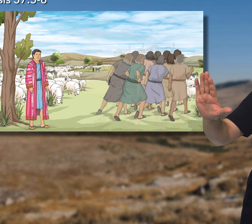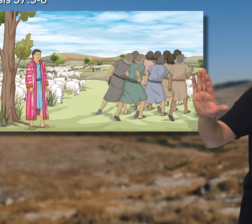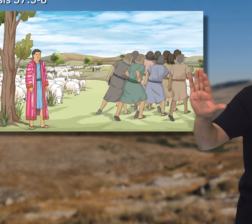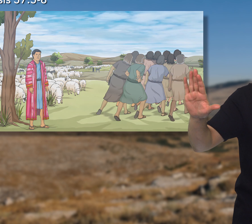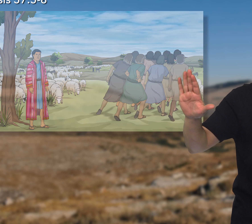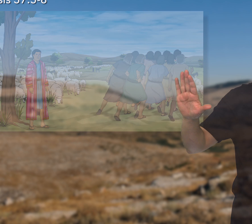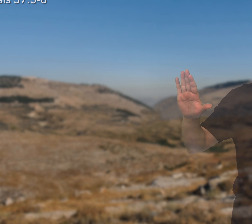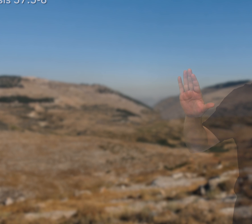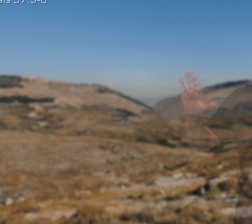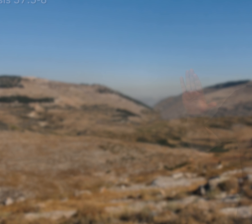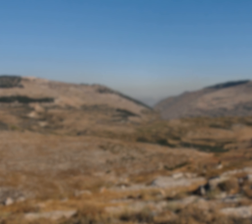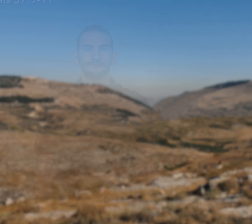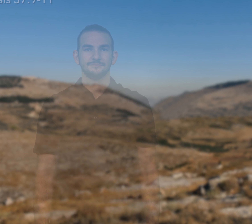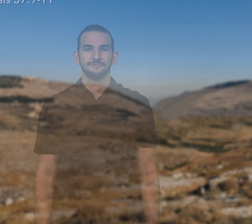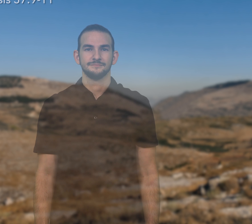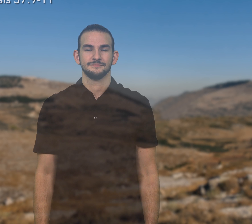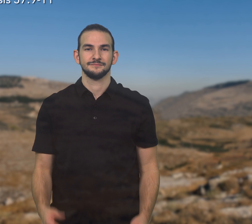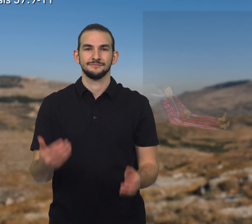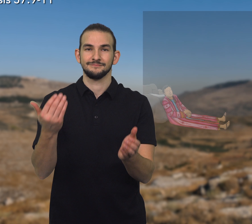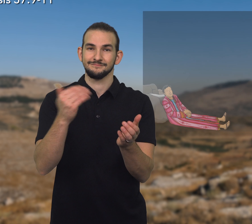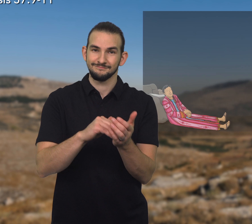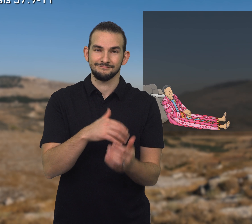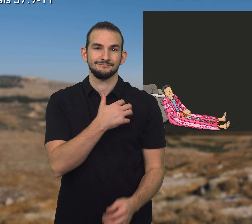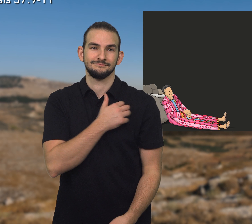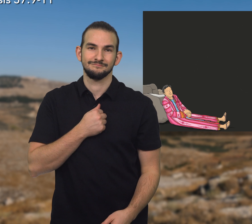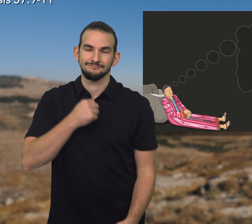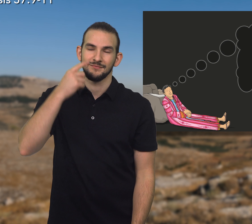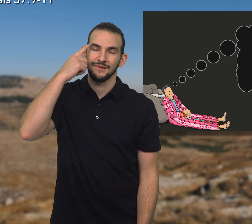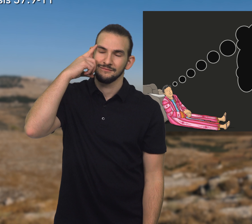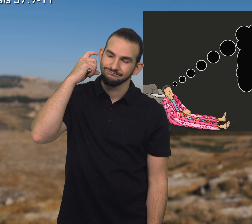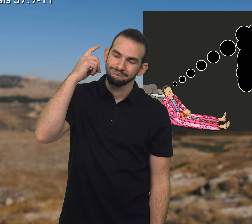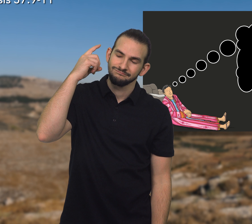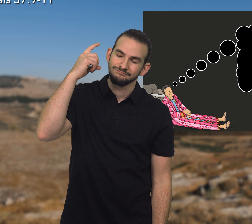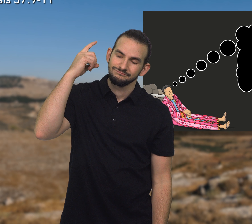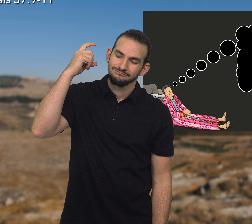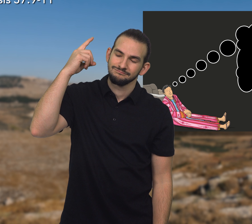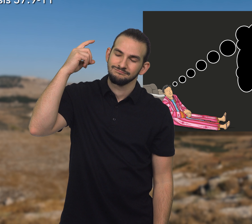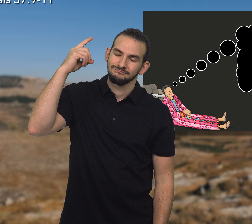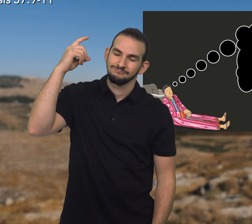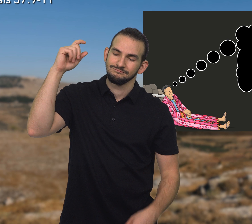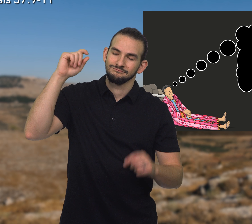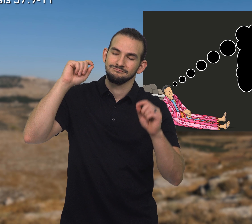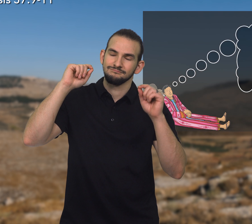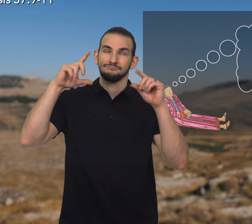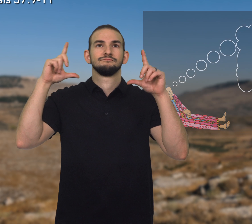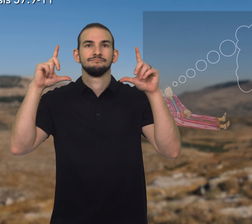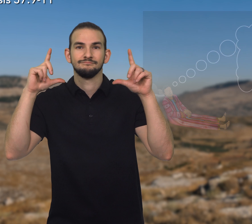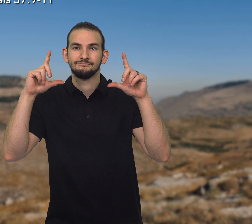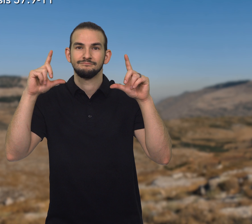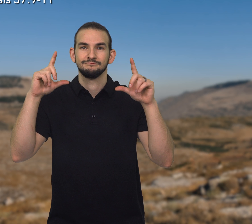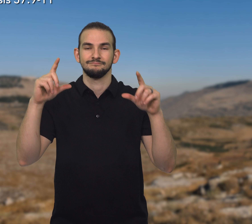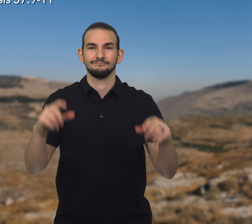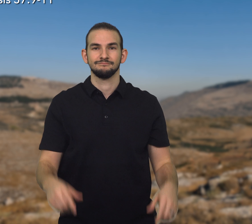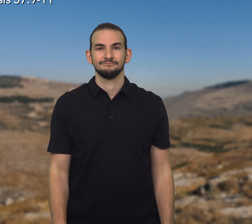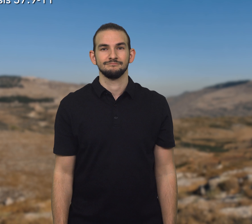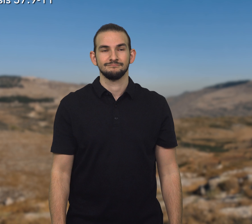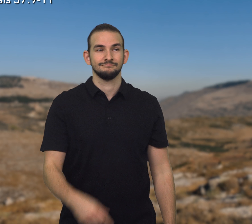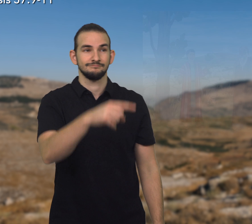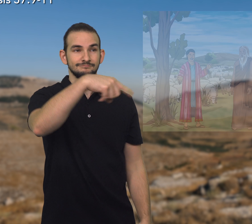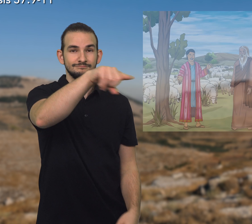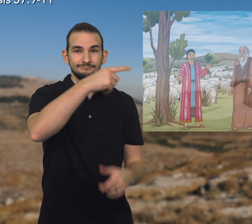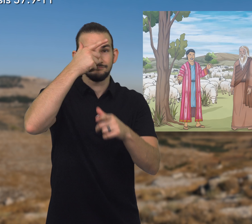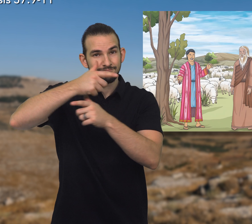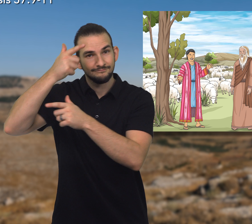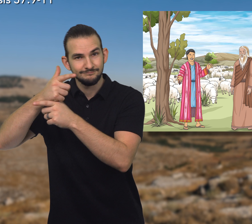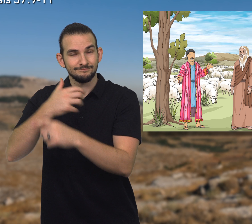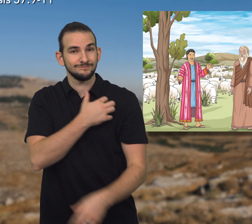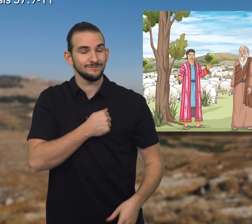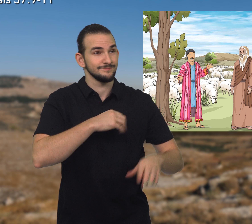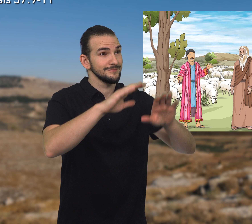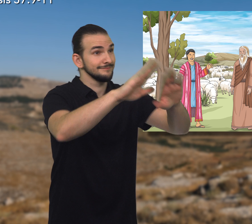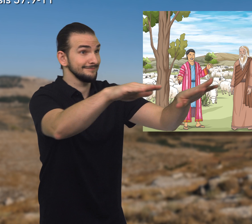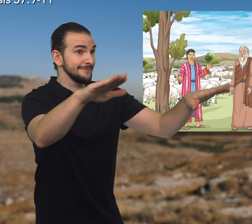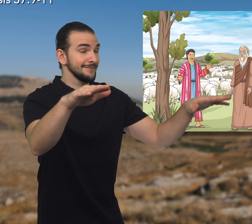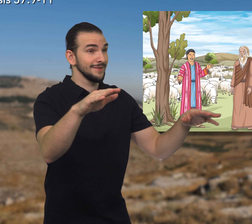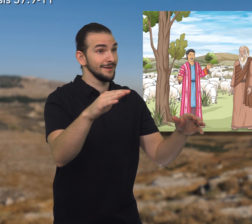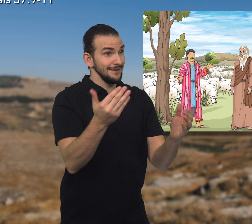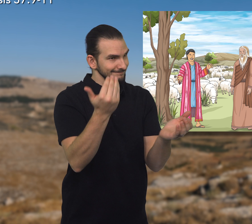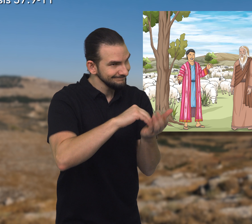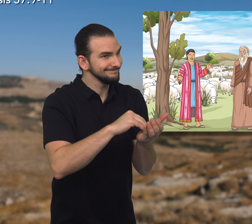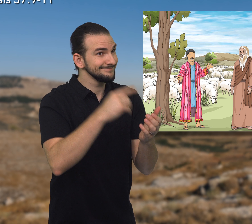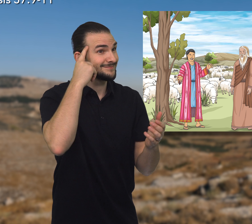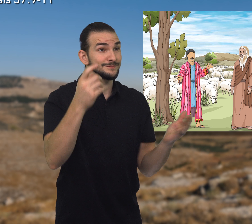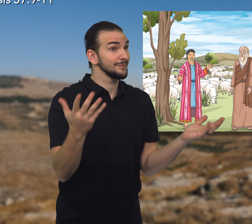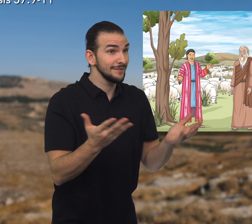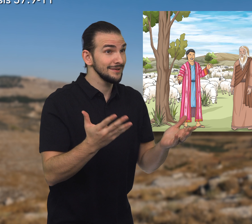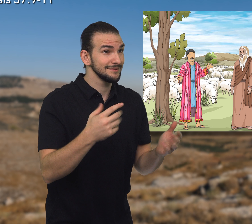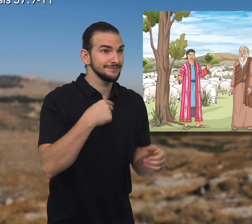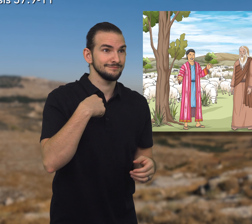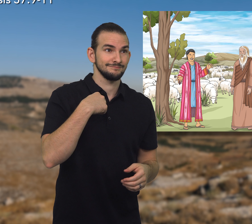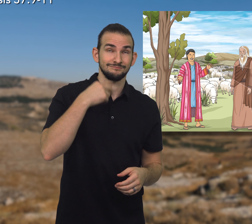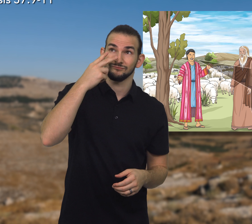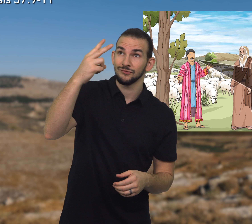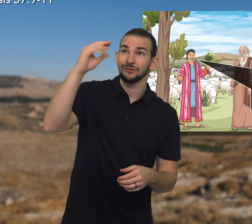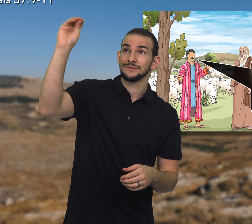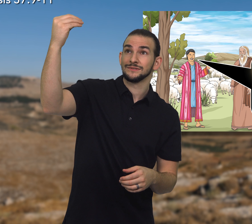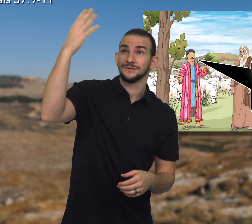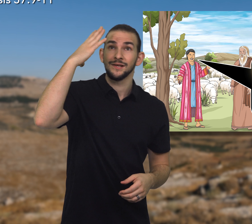Then Joseph had another dream and told it to his brothers.